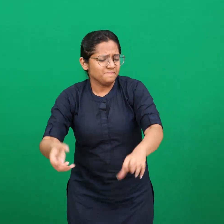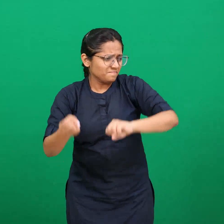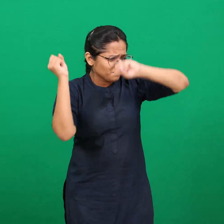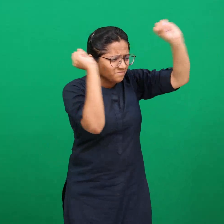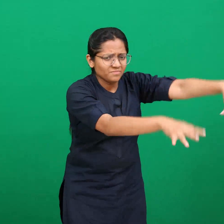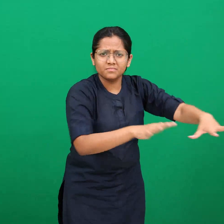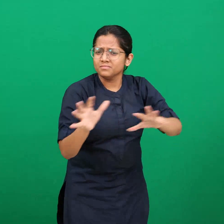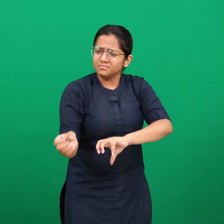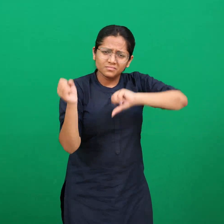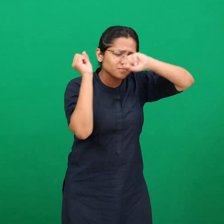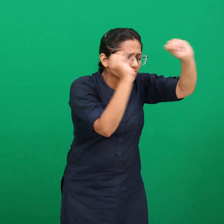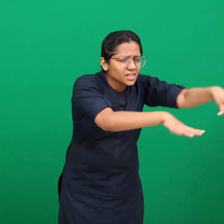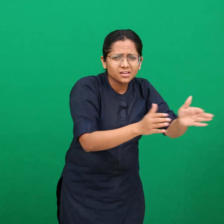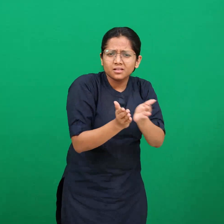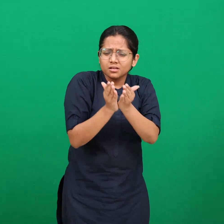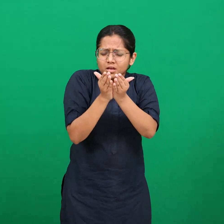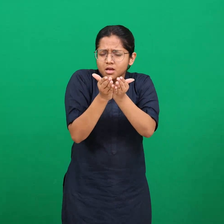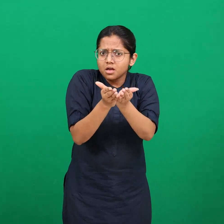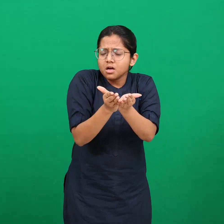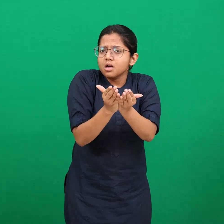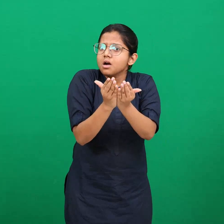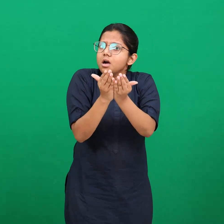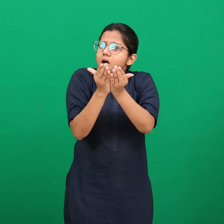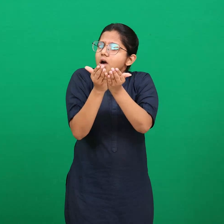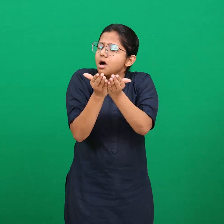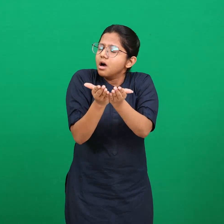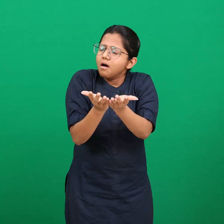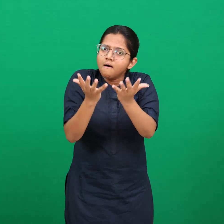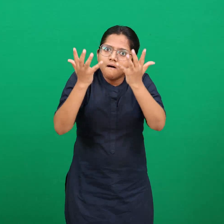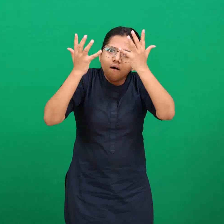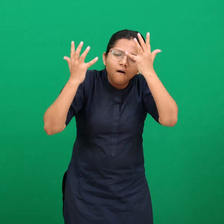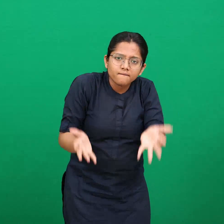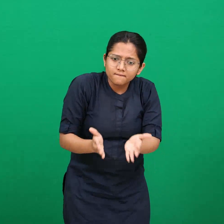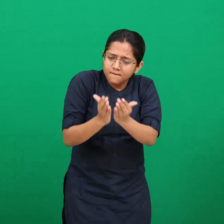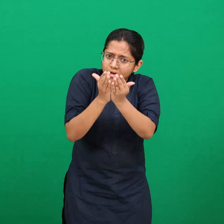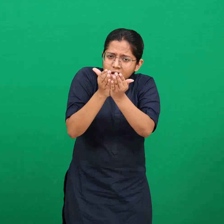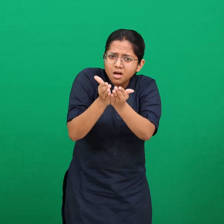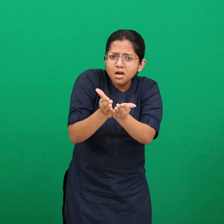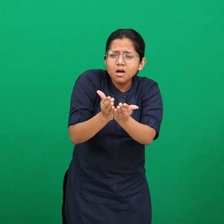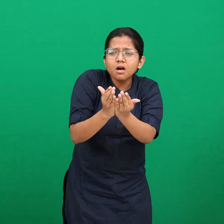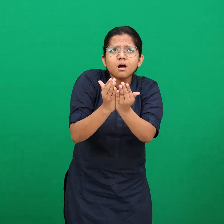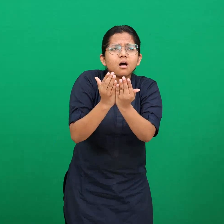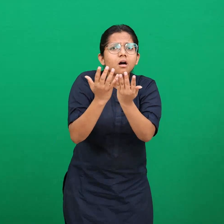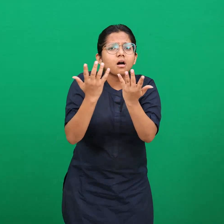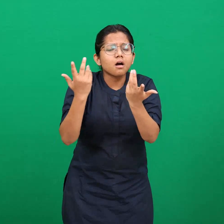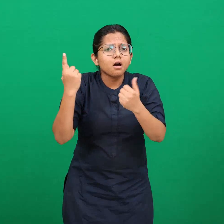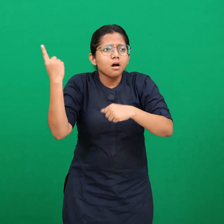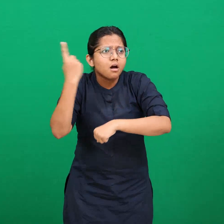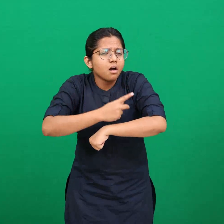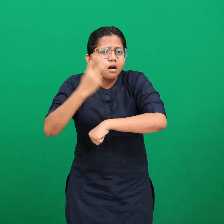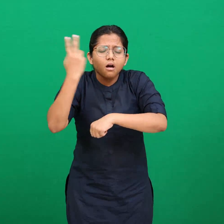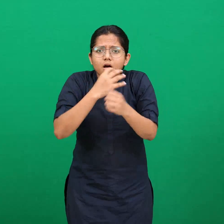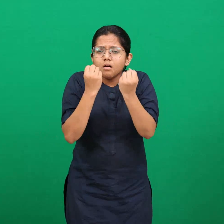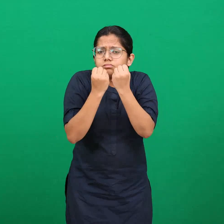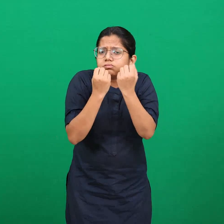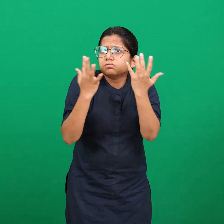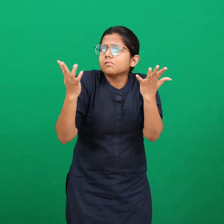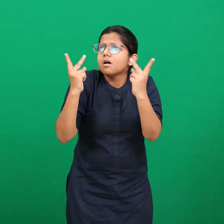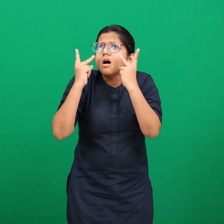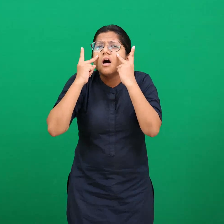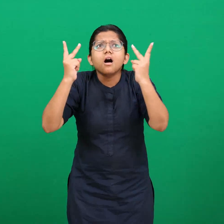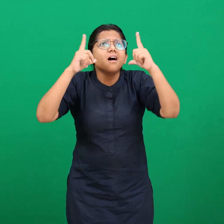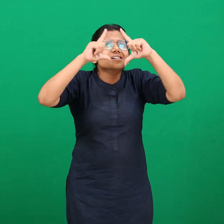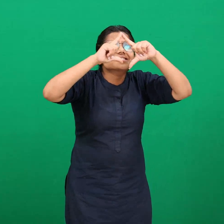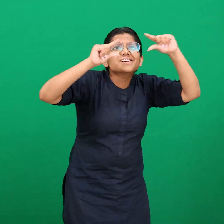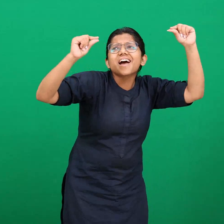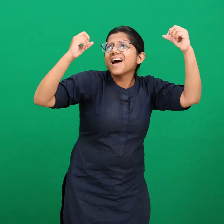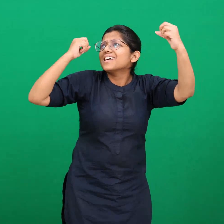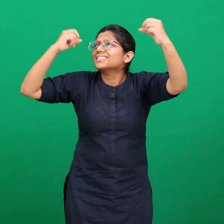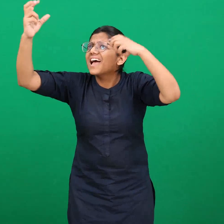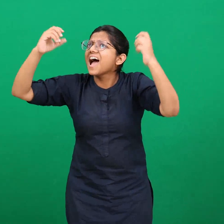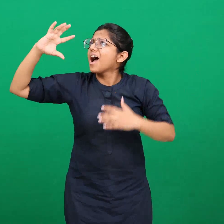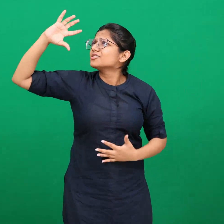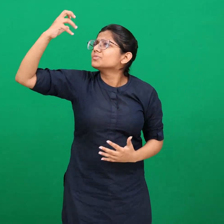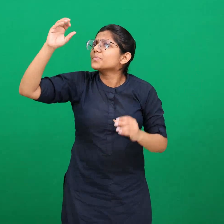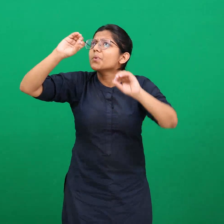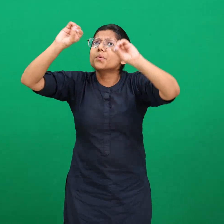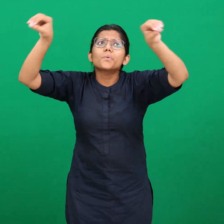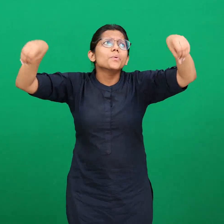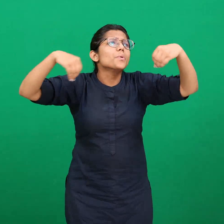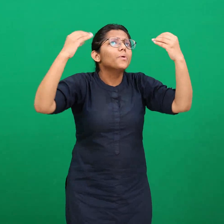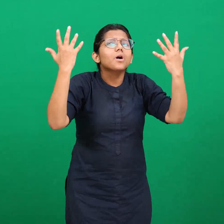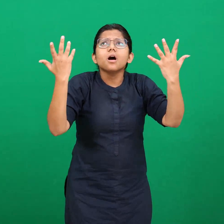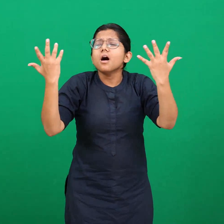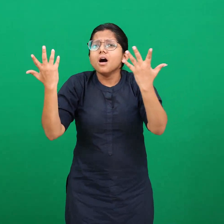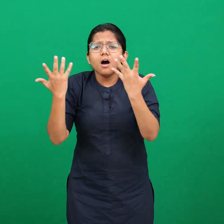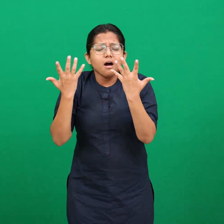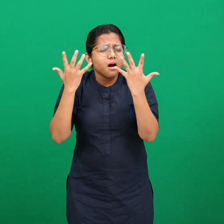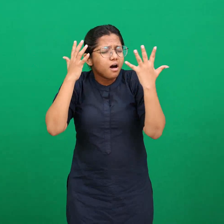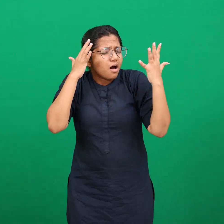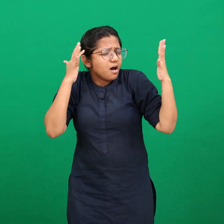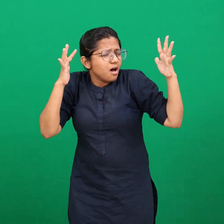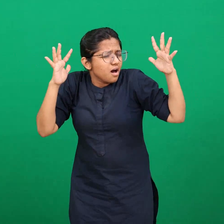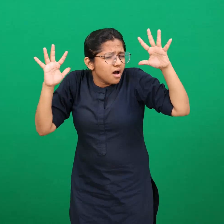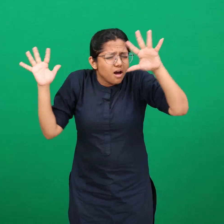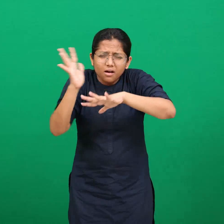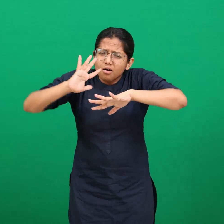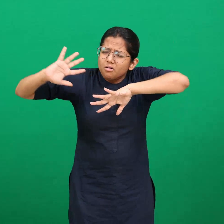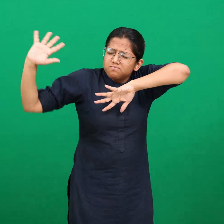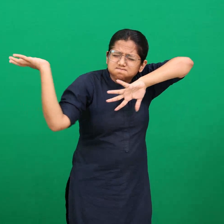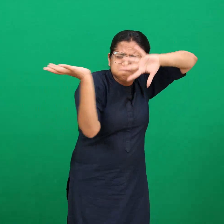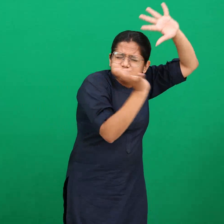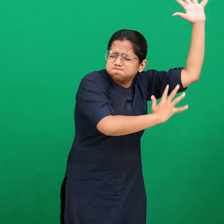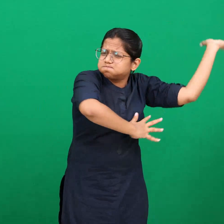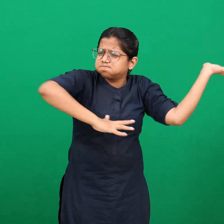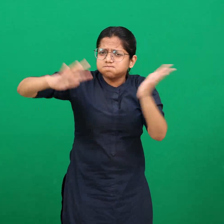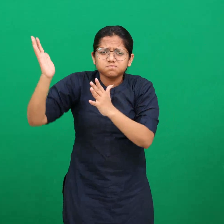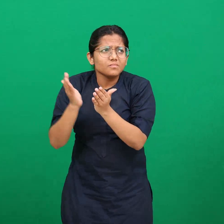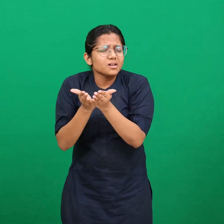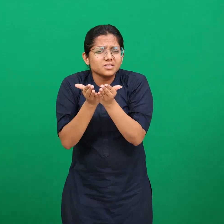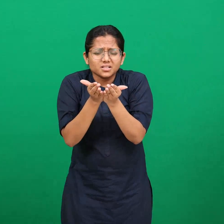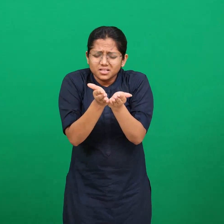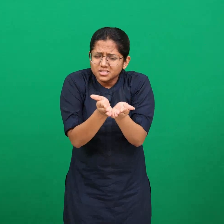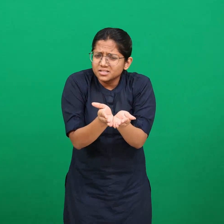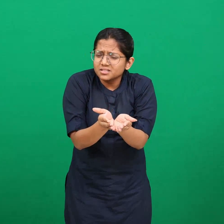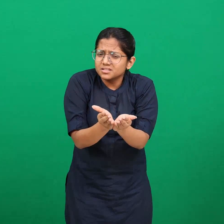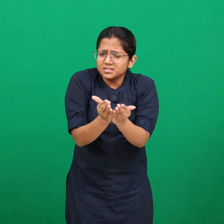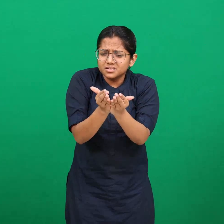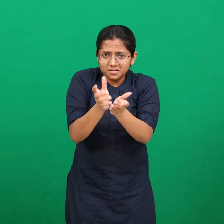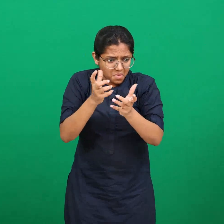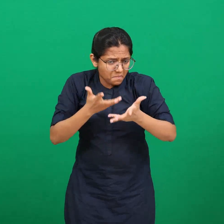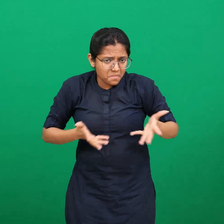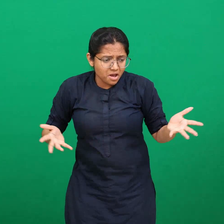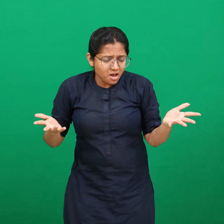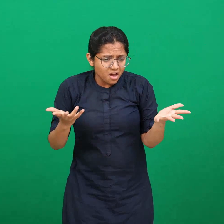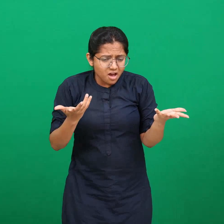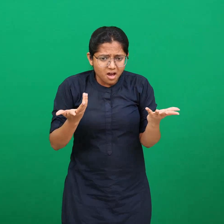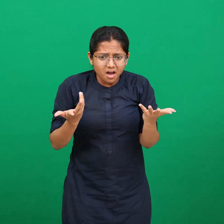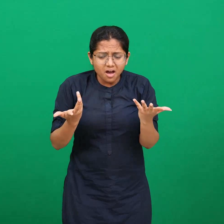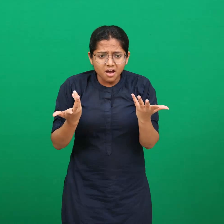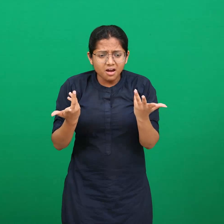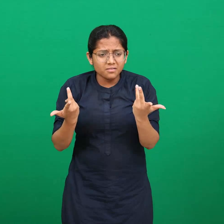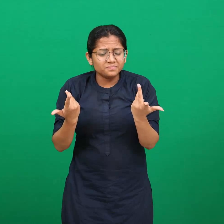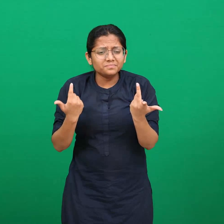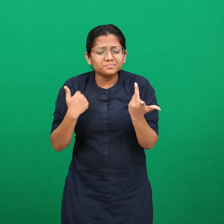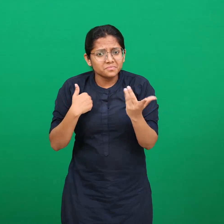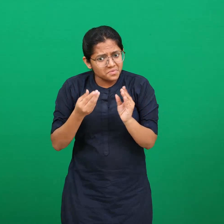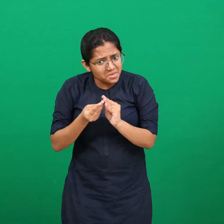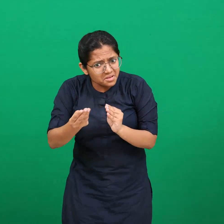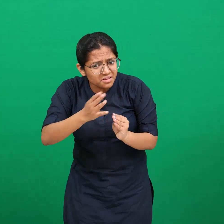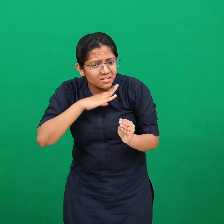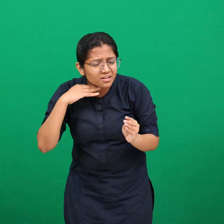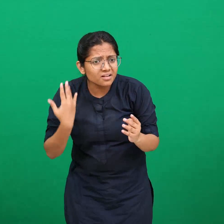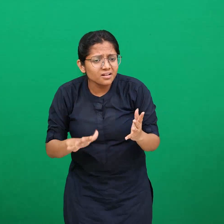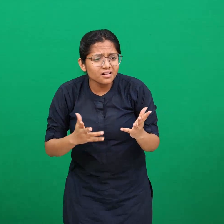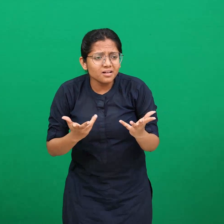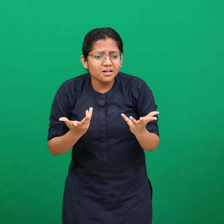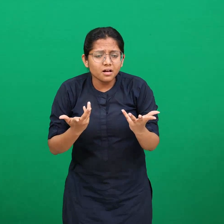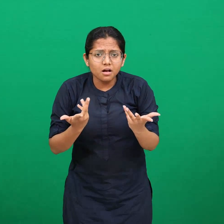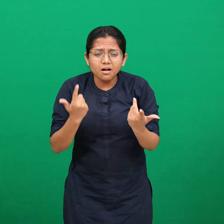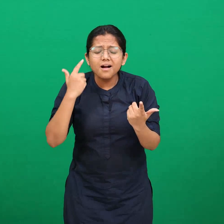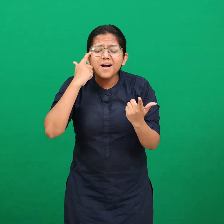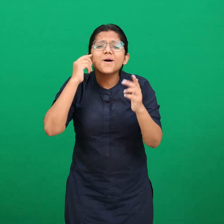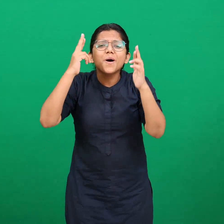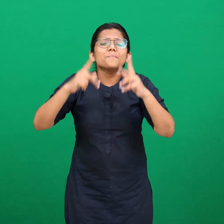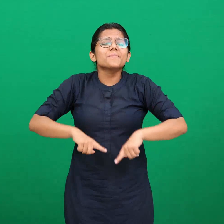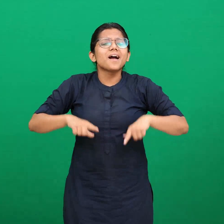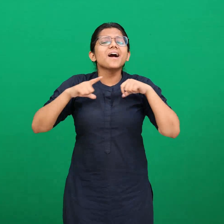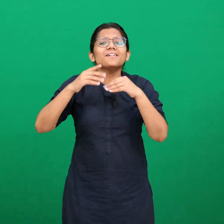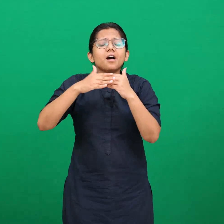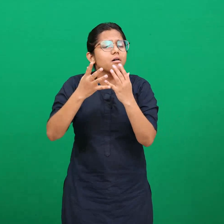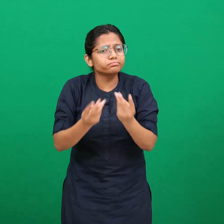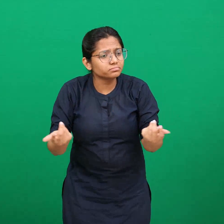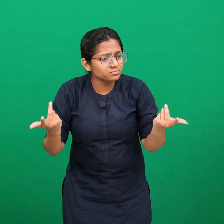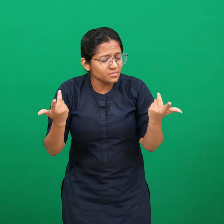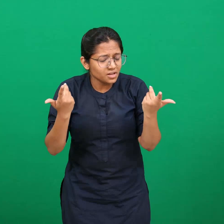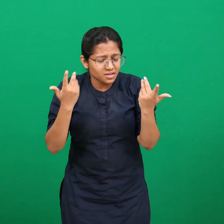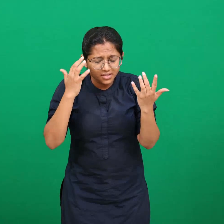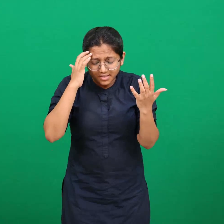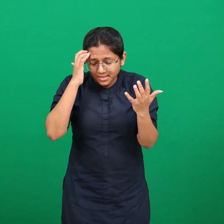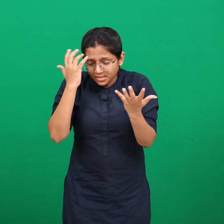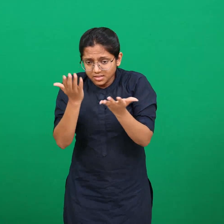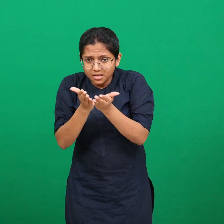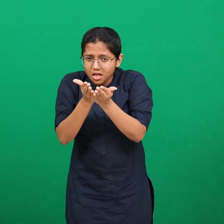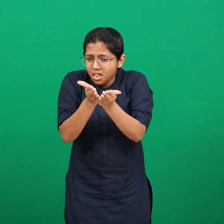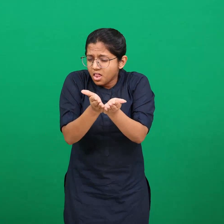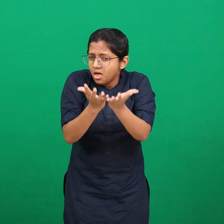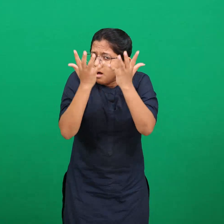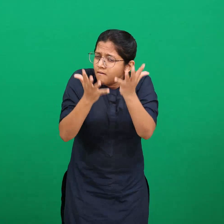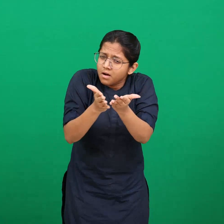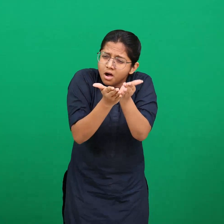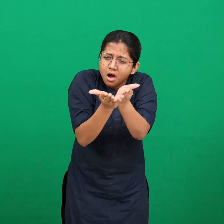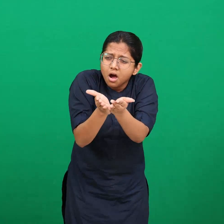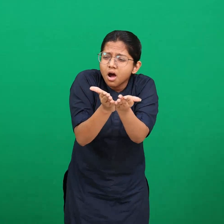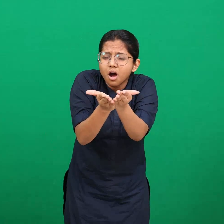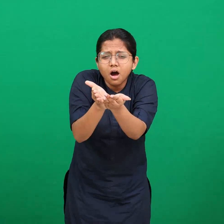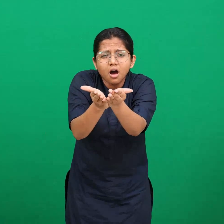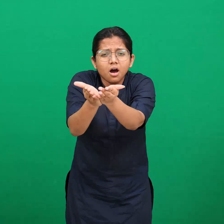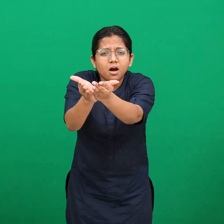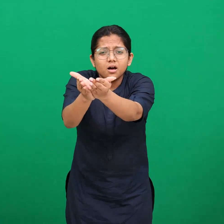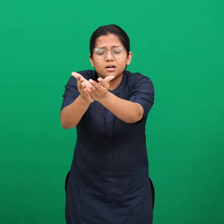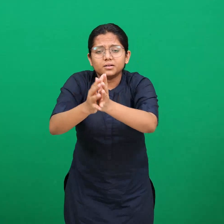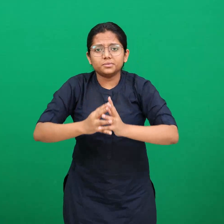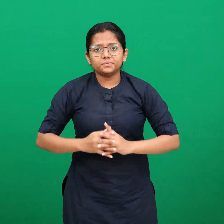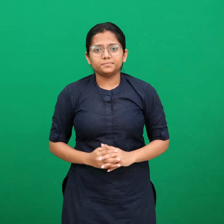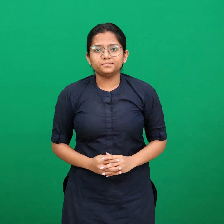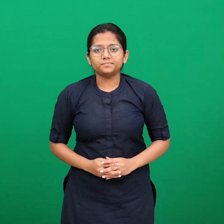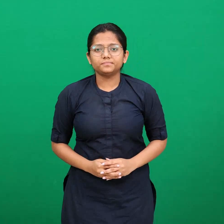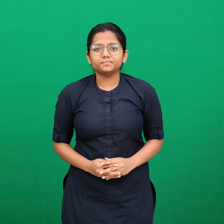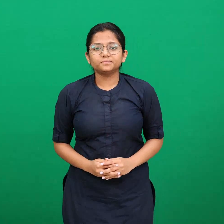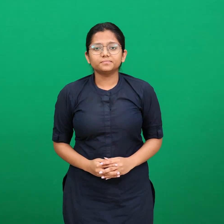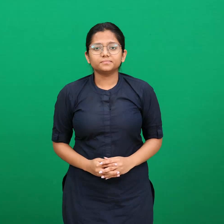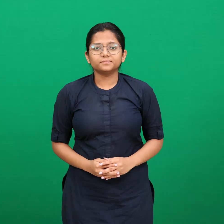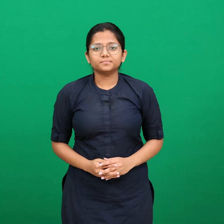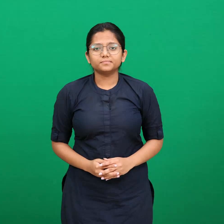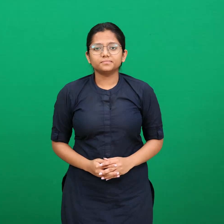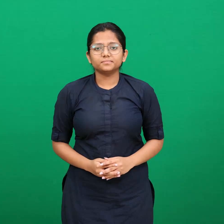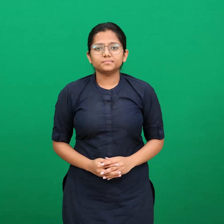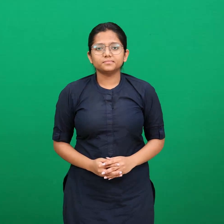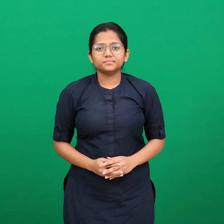When neither sun nor stars appeared for many days and the great storm continued to batter us, we abandoned all hope of being saved.